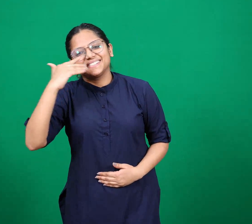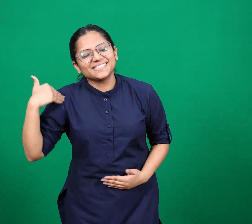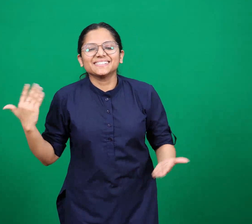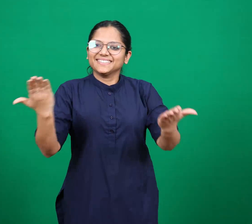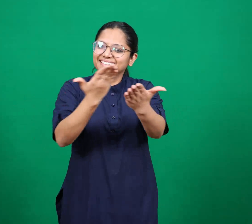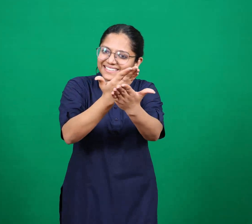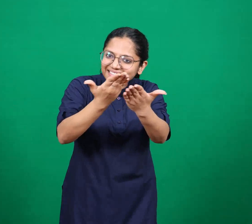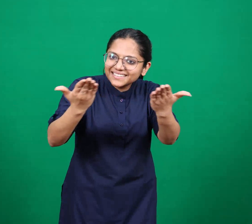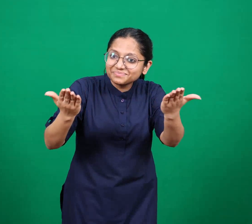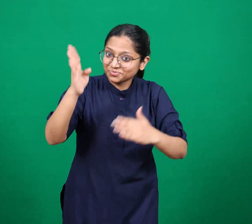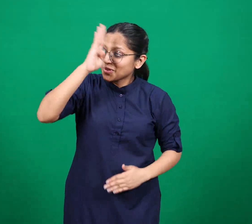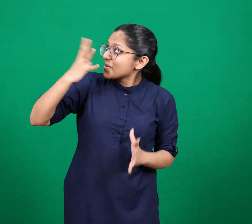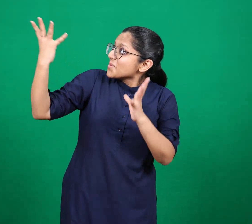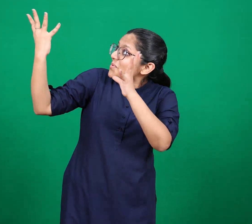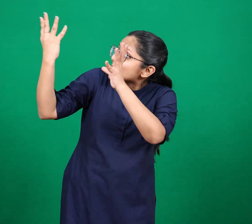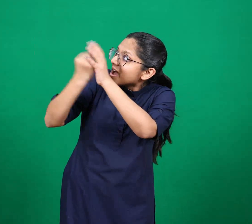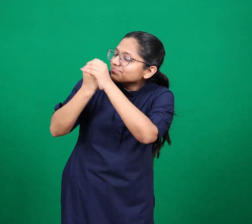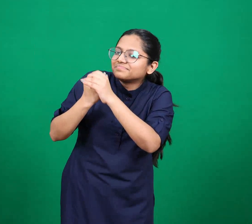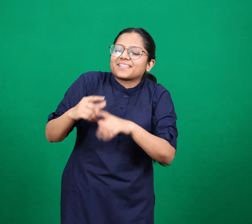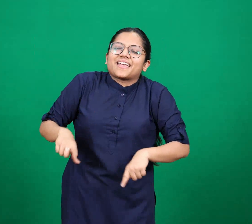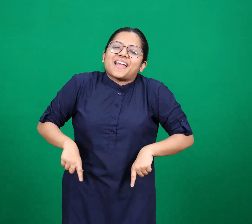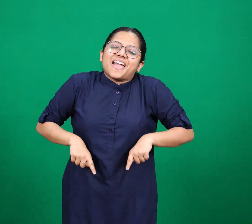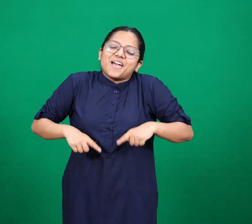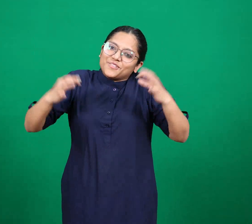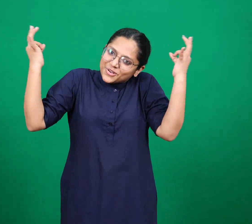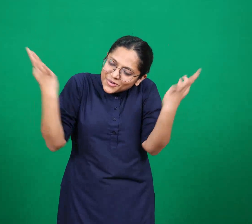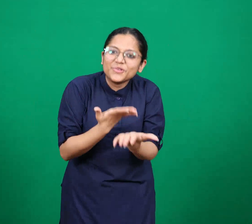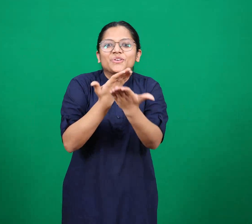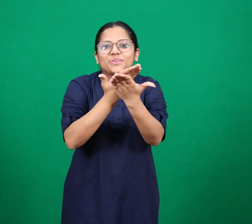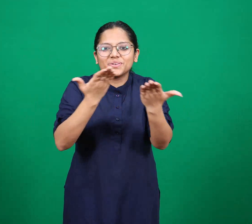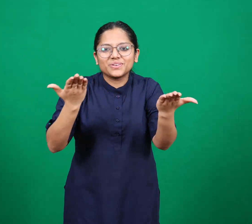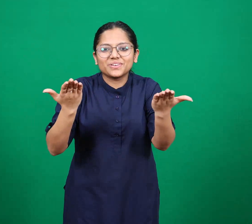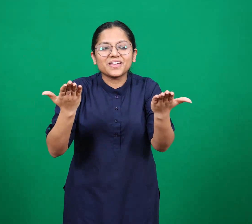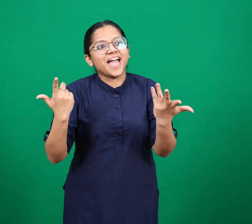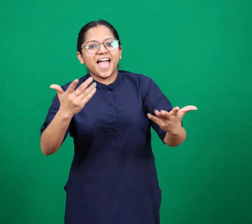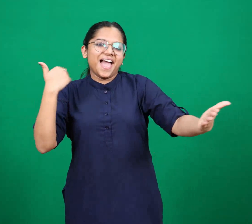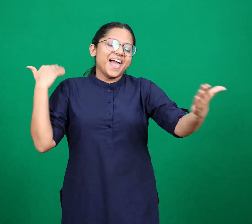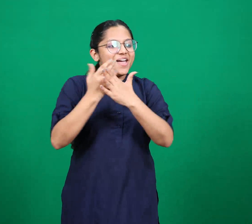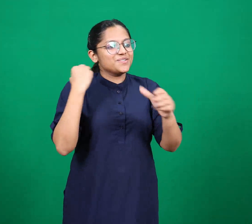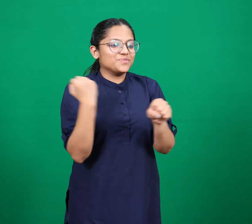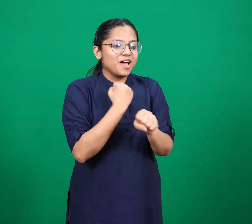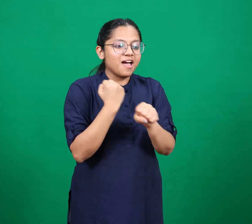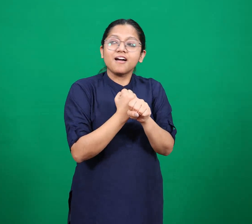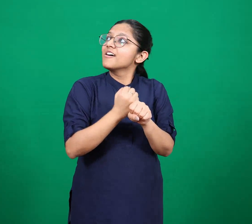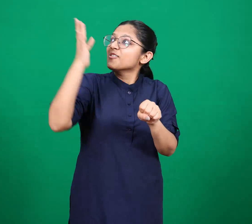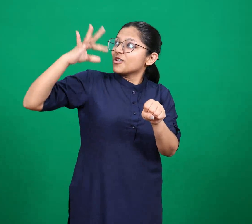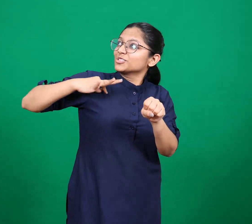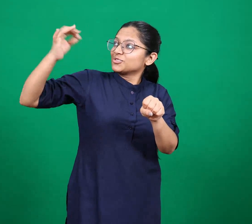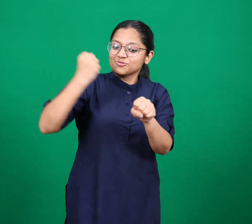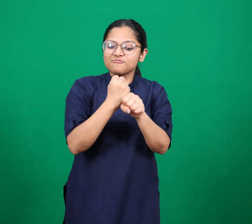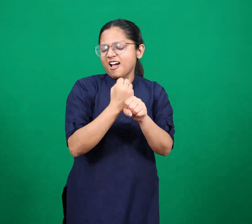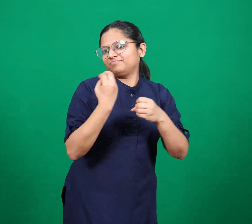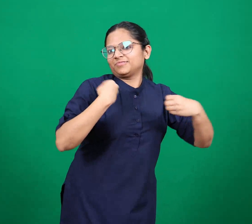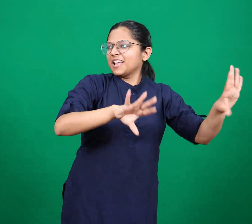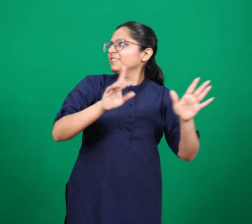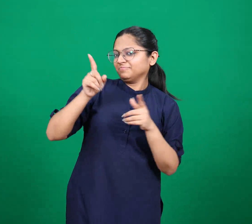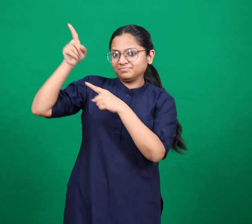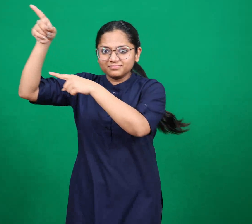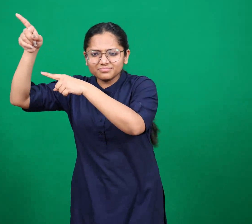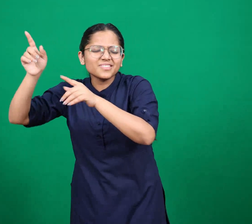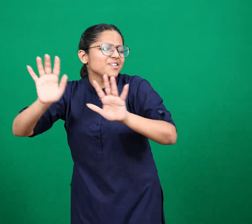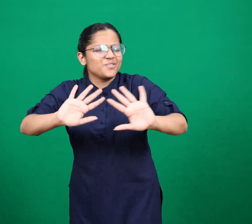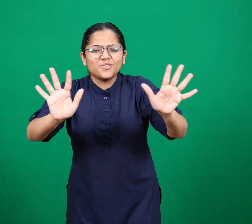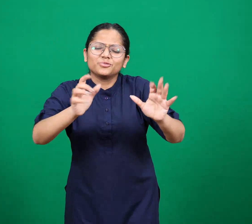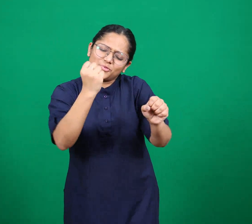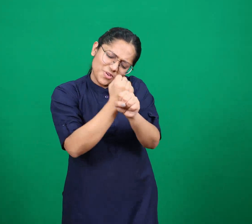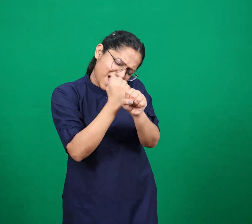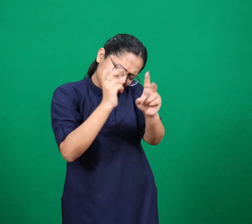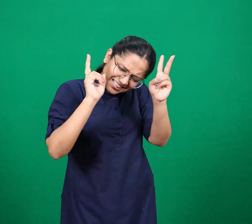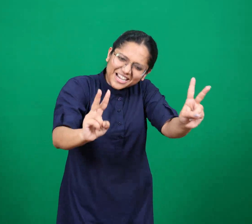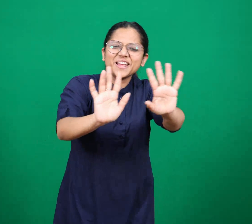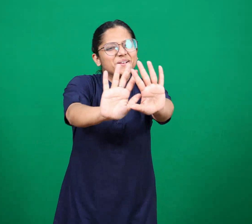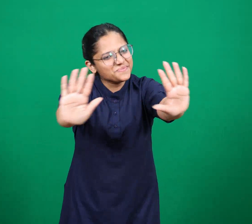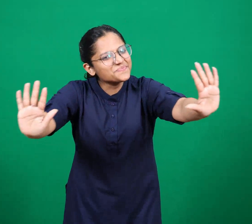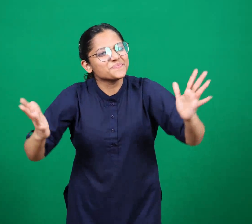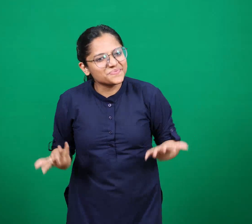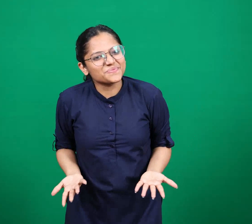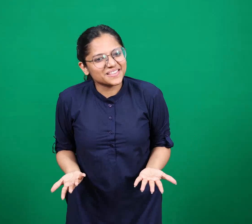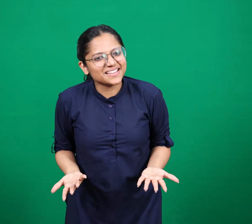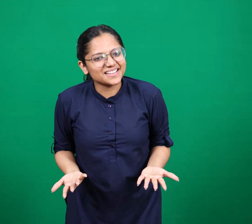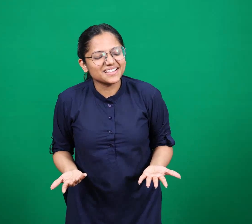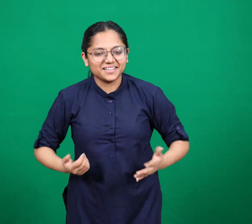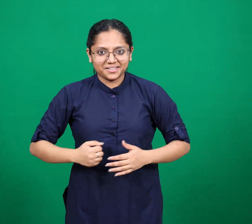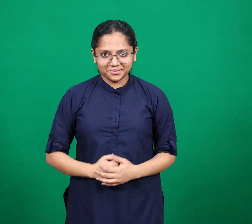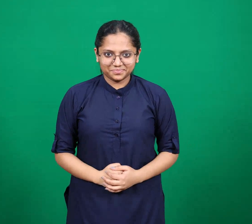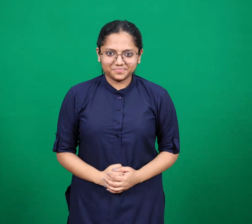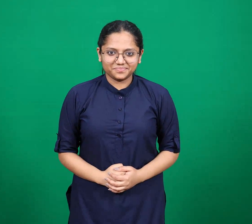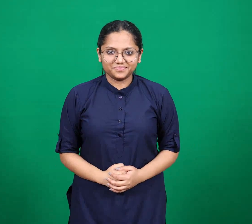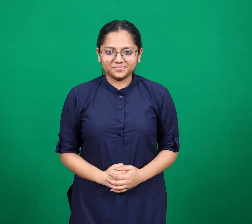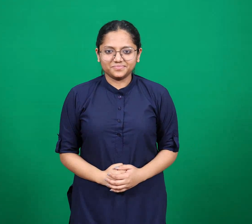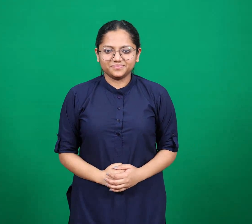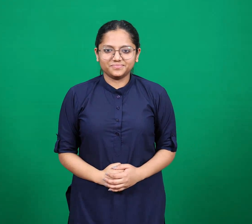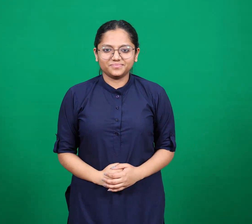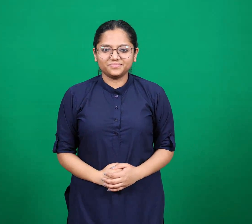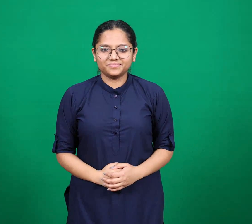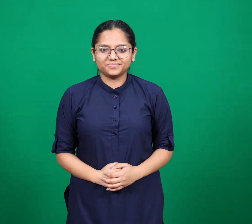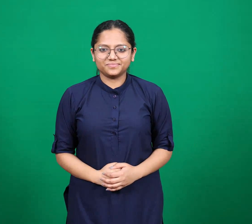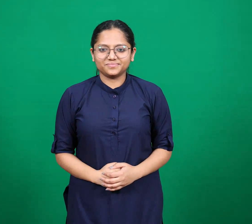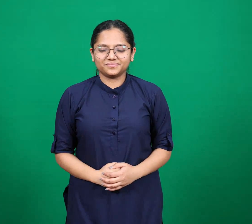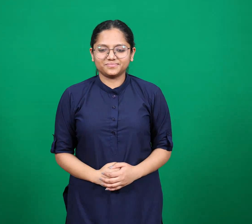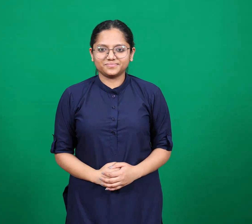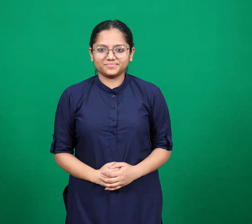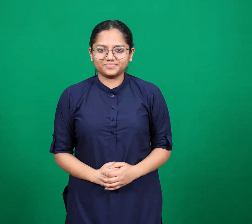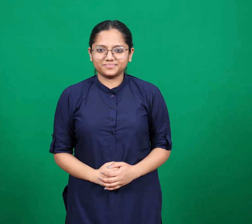Brothers, each one should remain in the situation he was in when God called him.